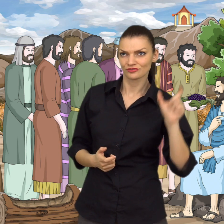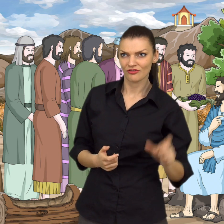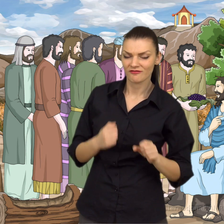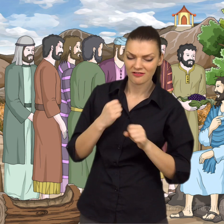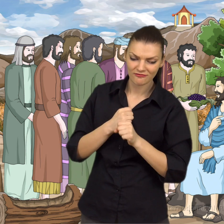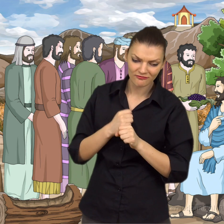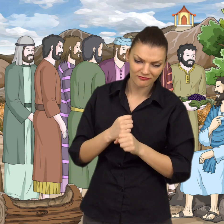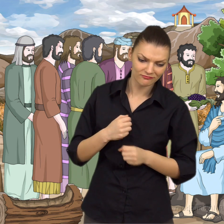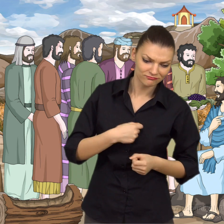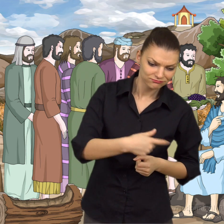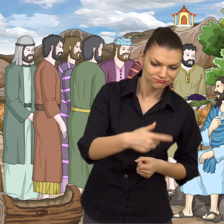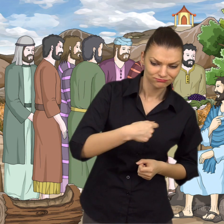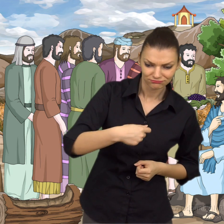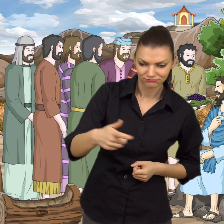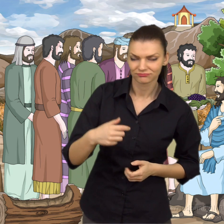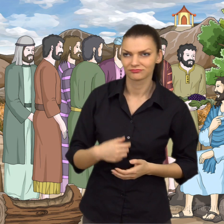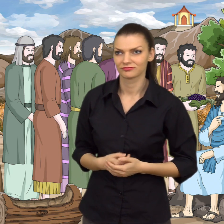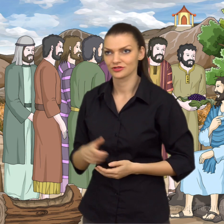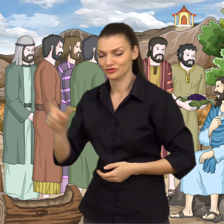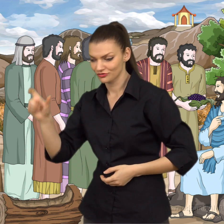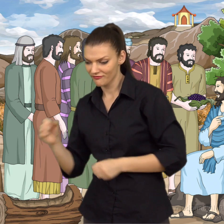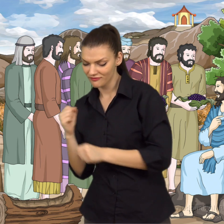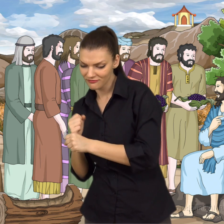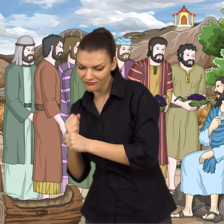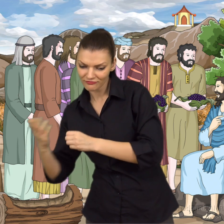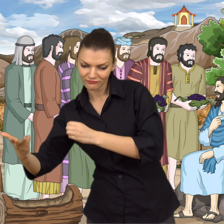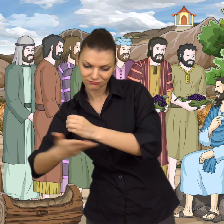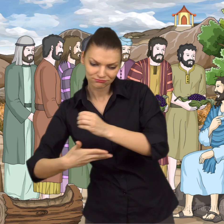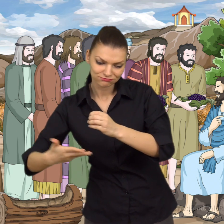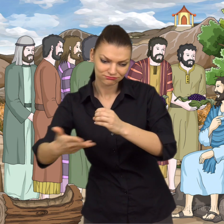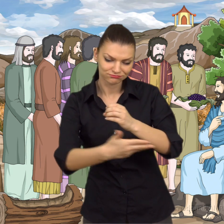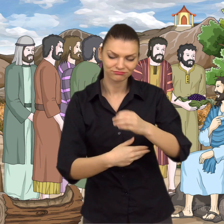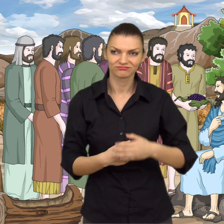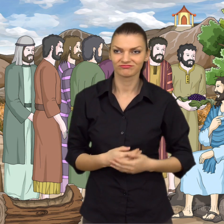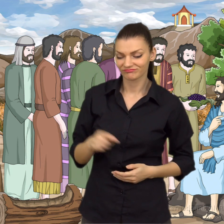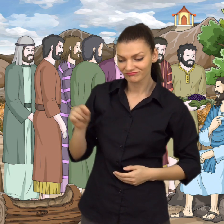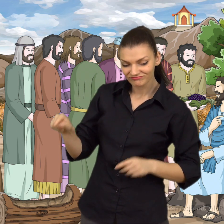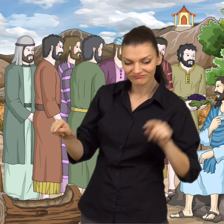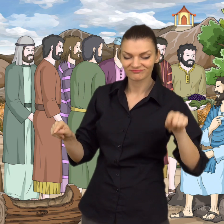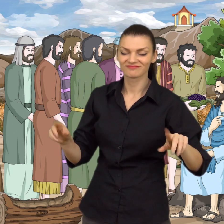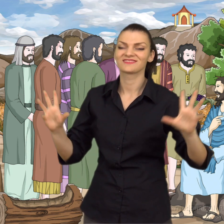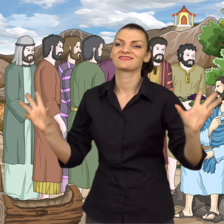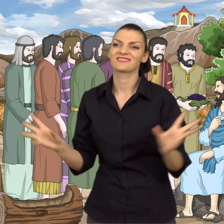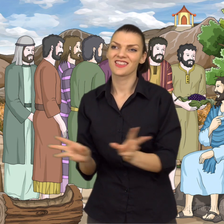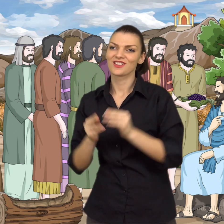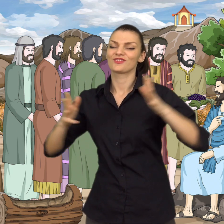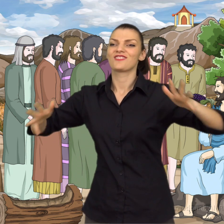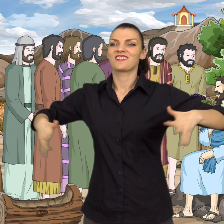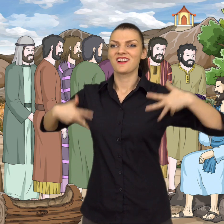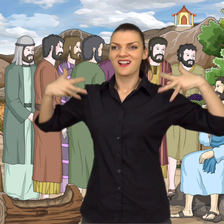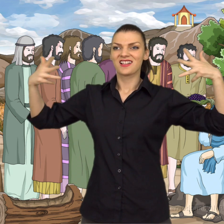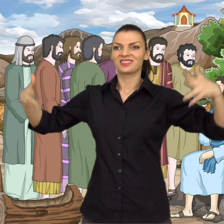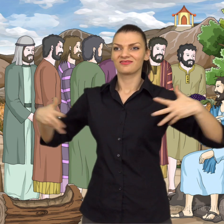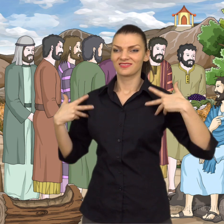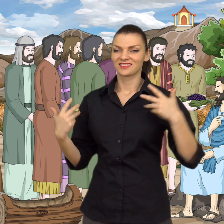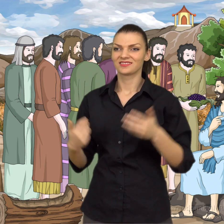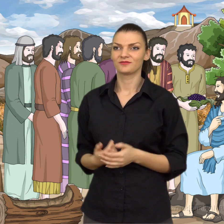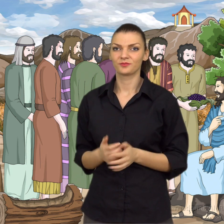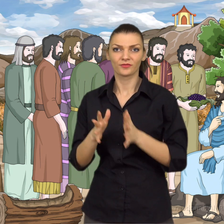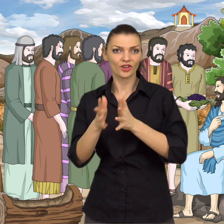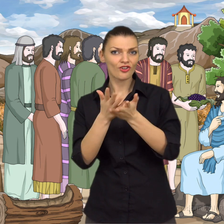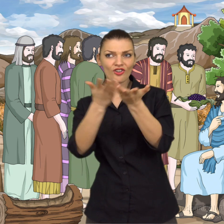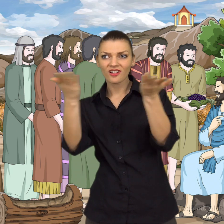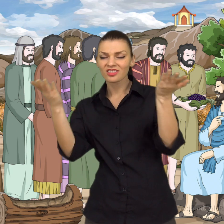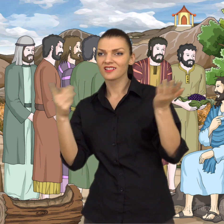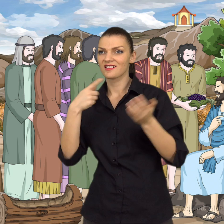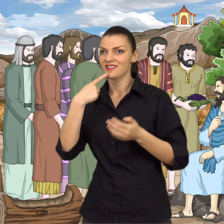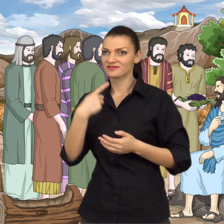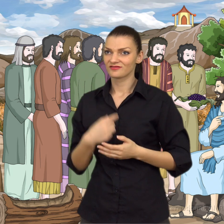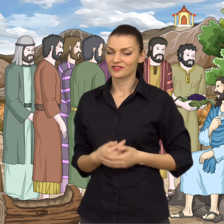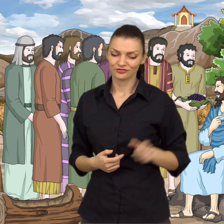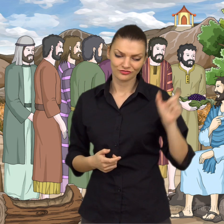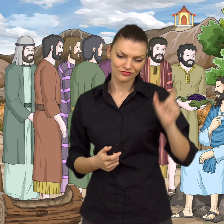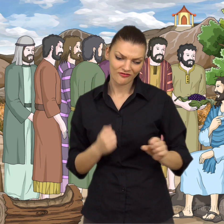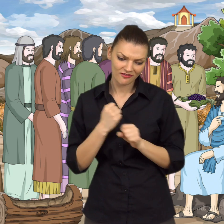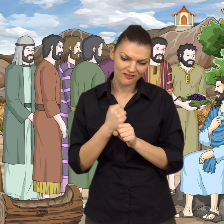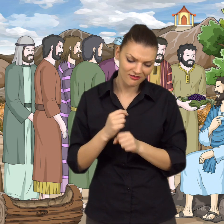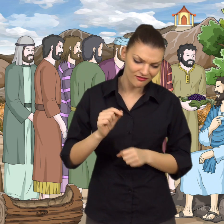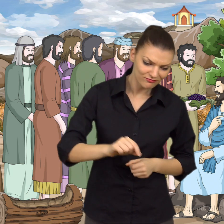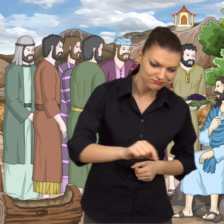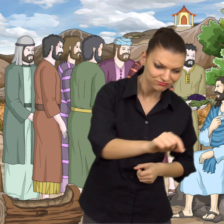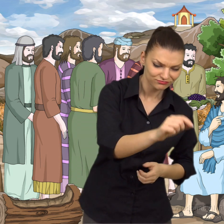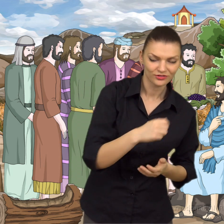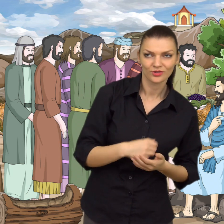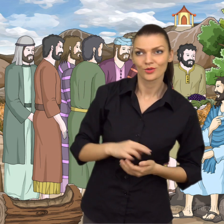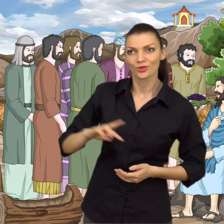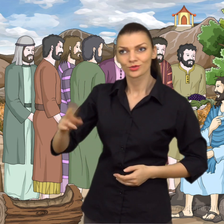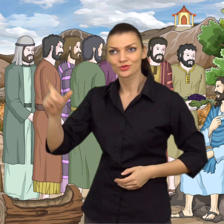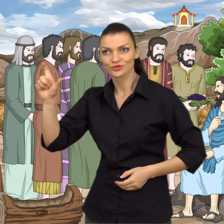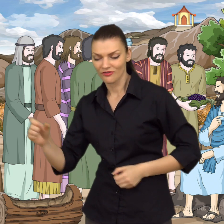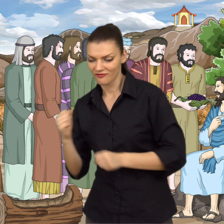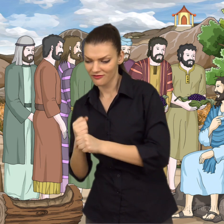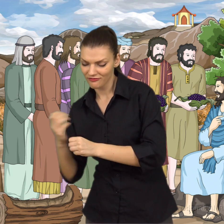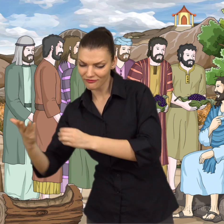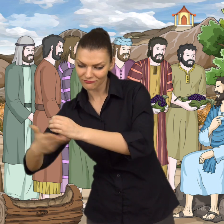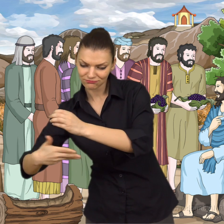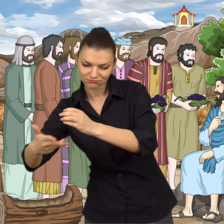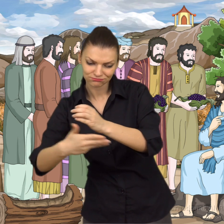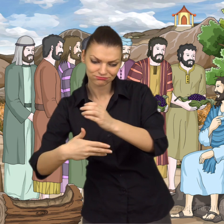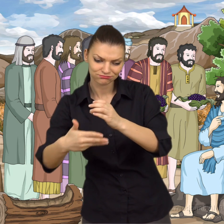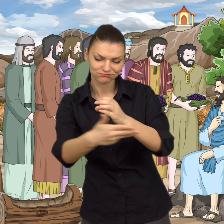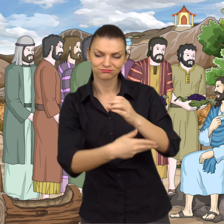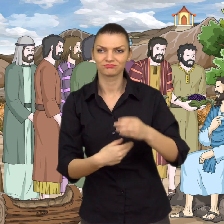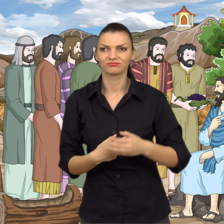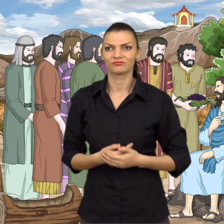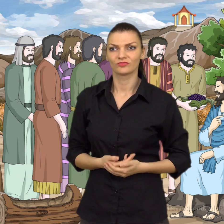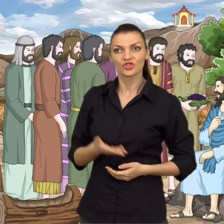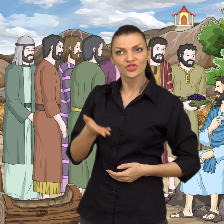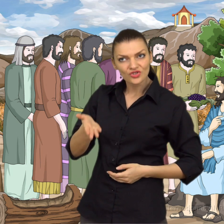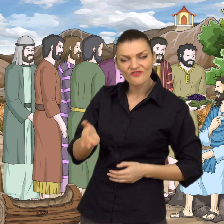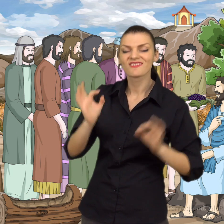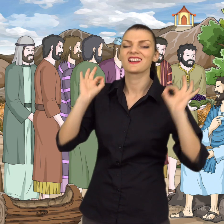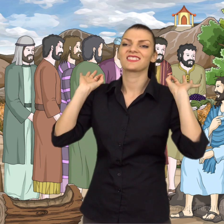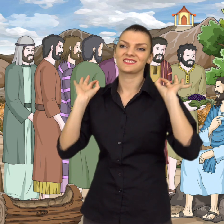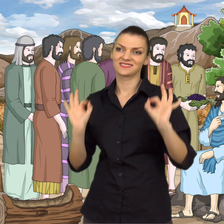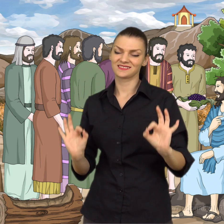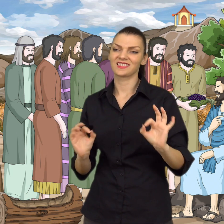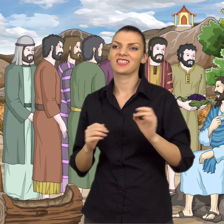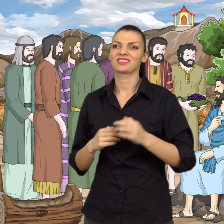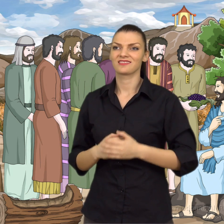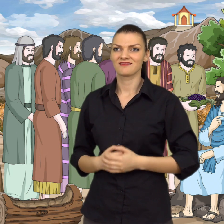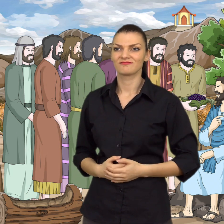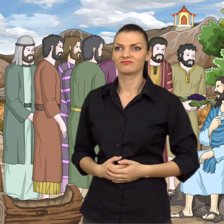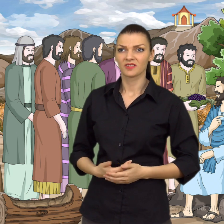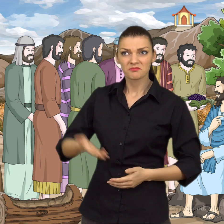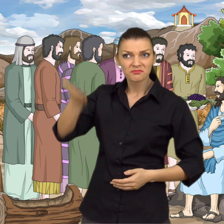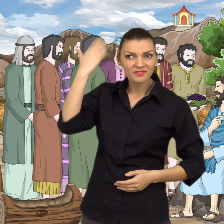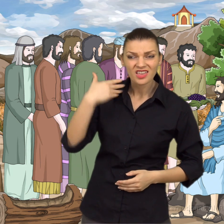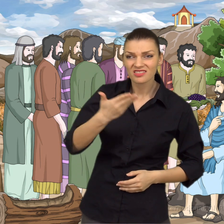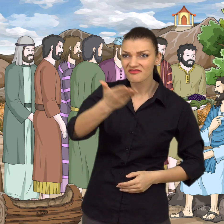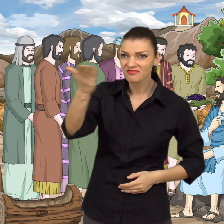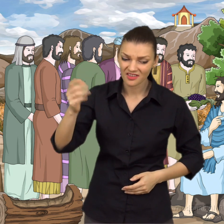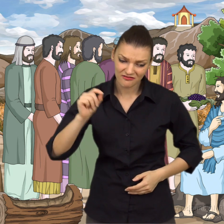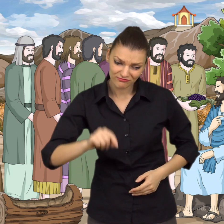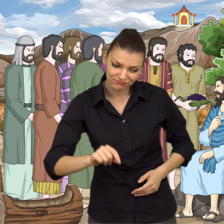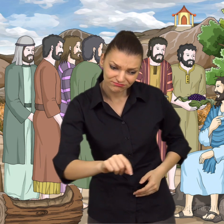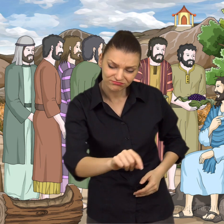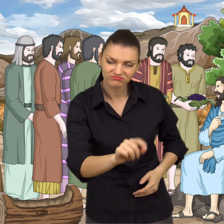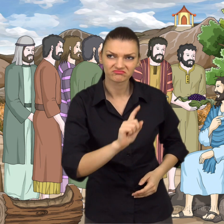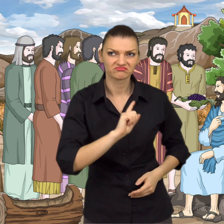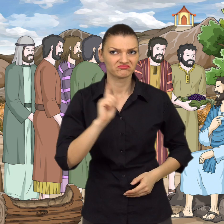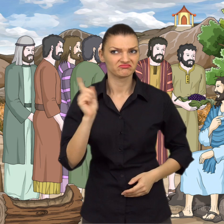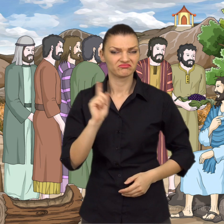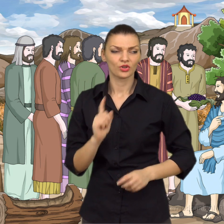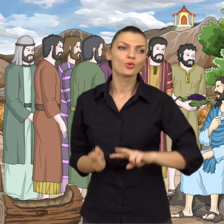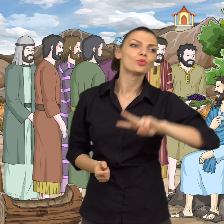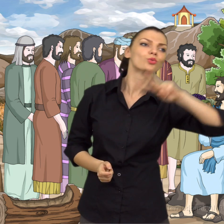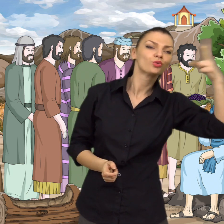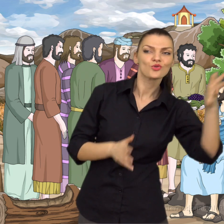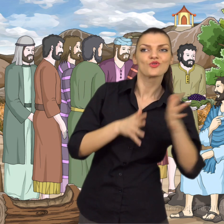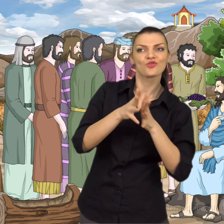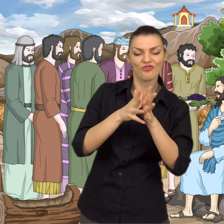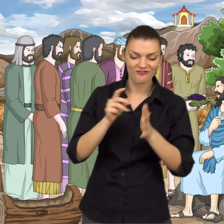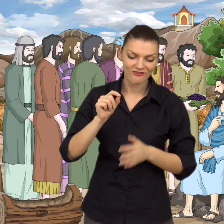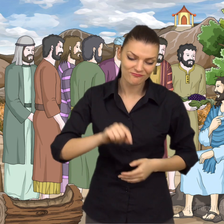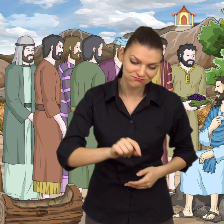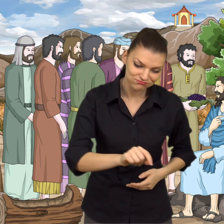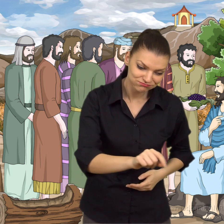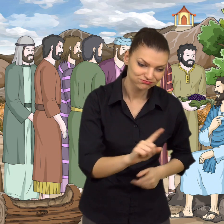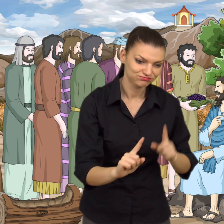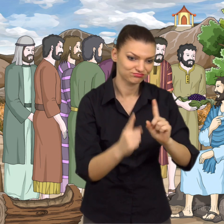For in this case the saying ‘One sows and another reaps’ is true. I sent you to reap what you have not worked for;